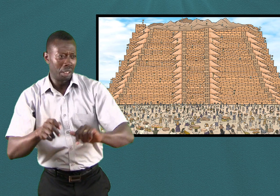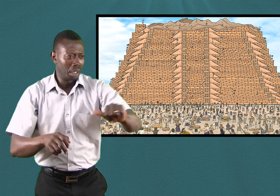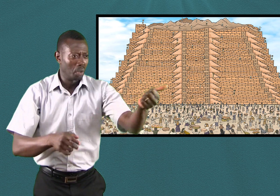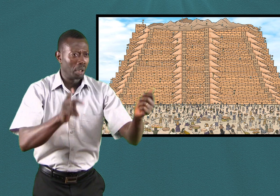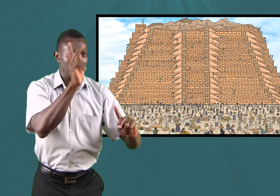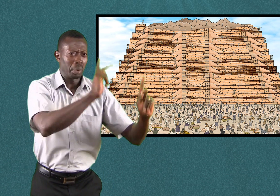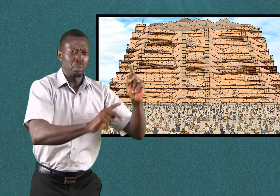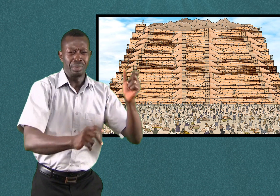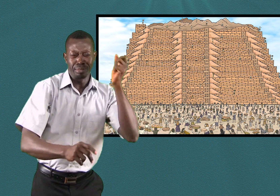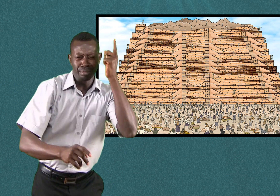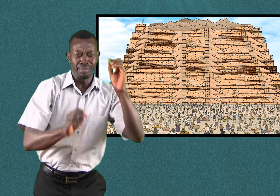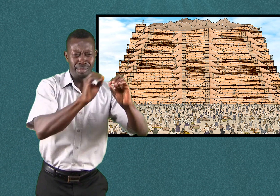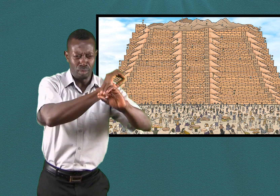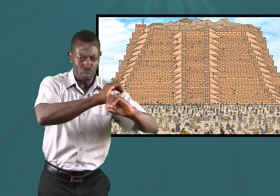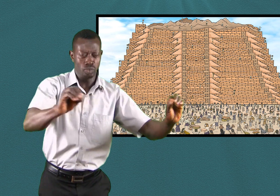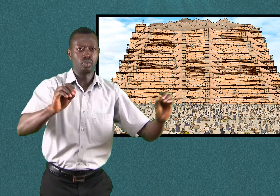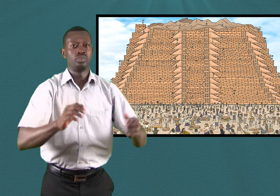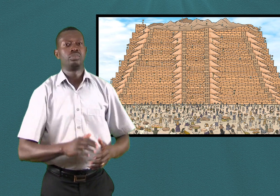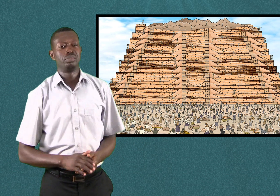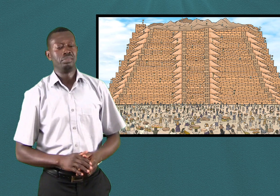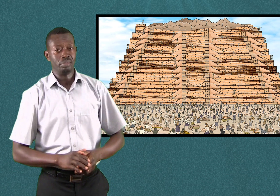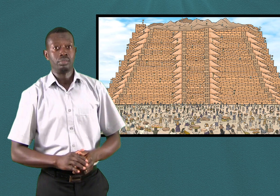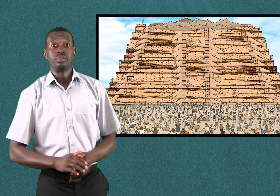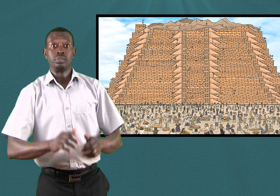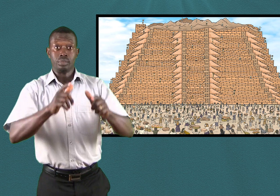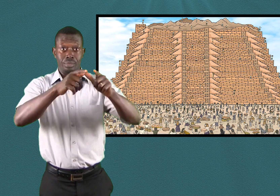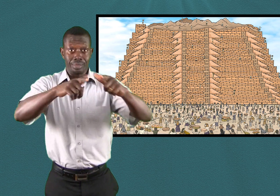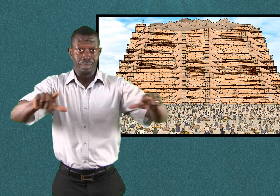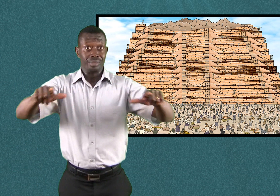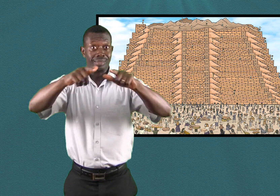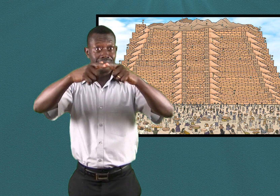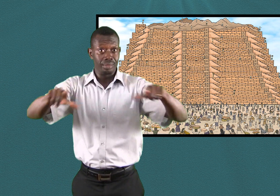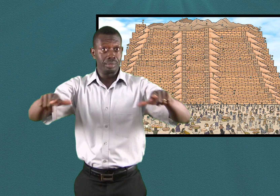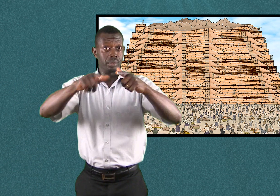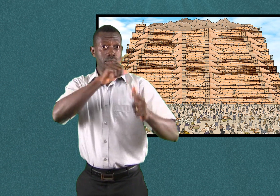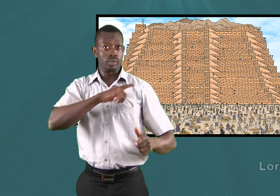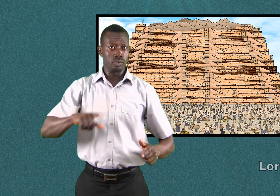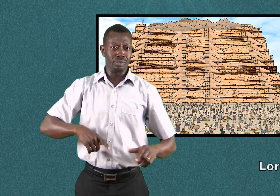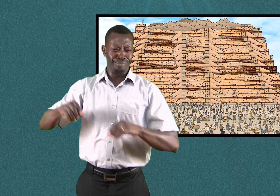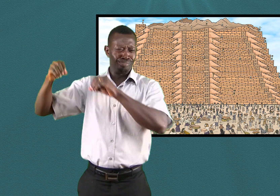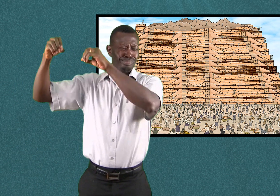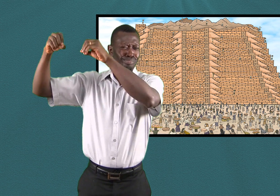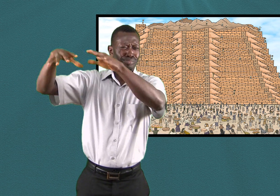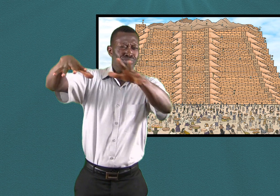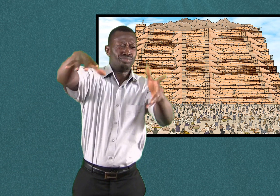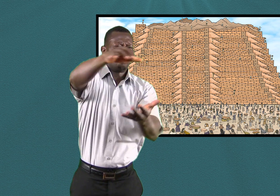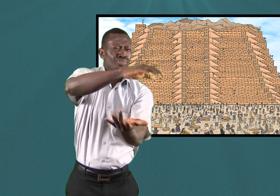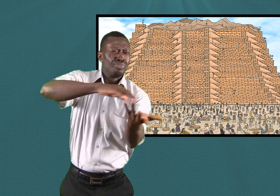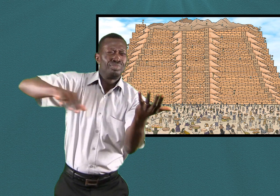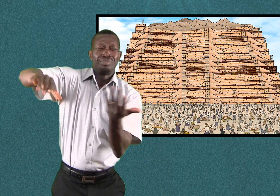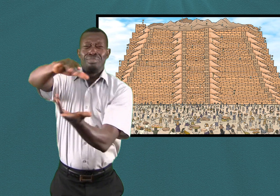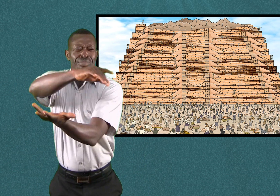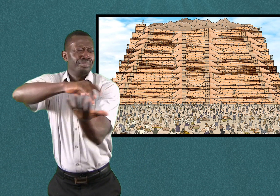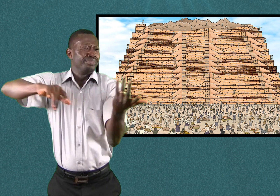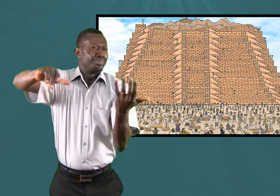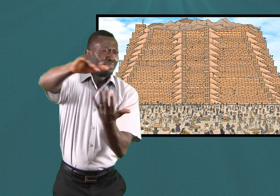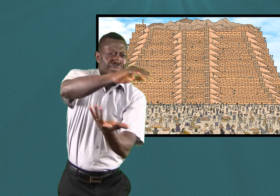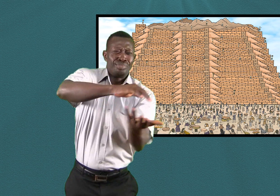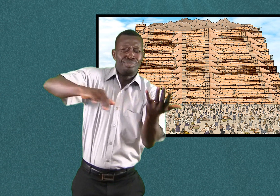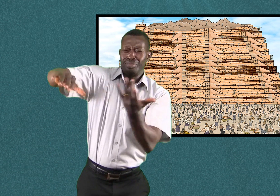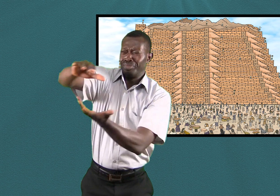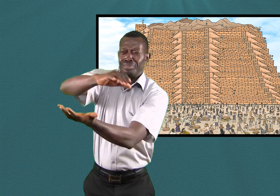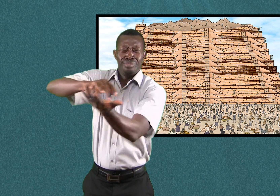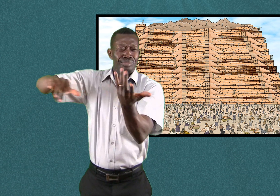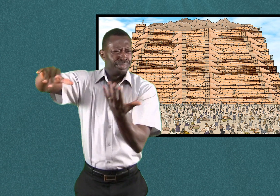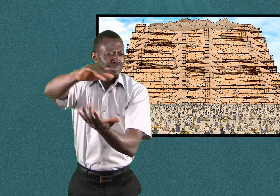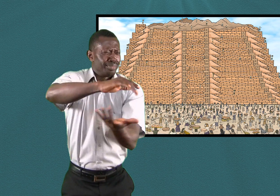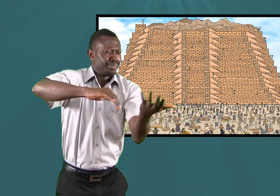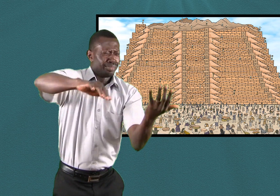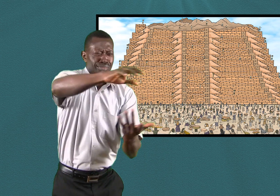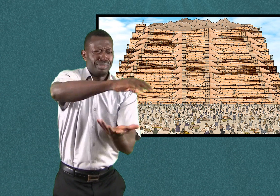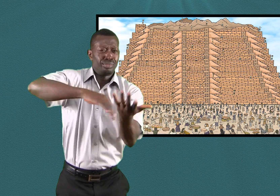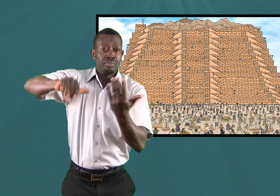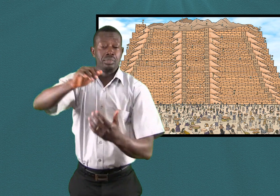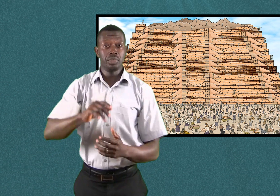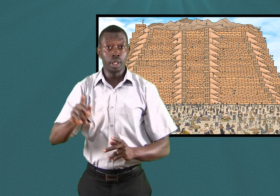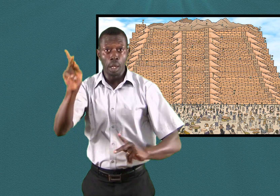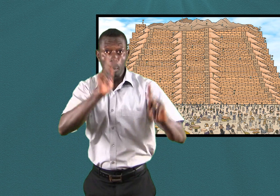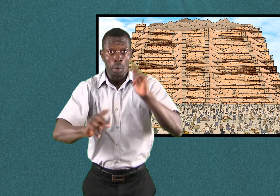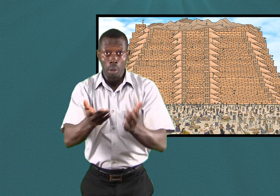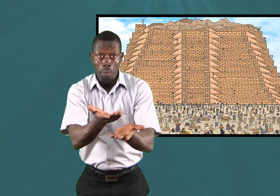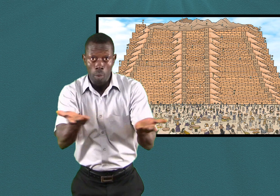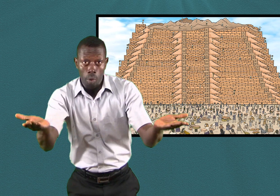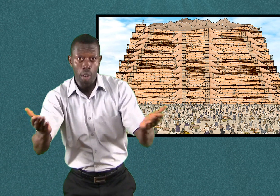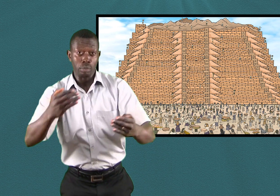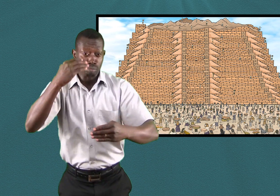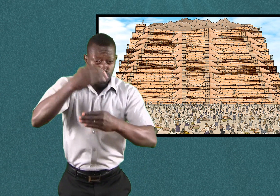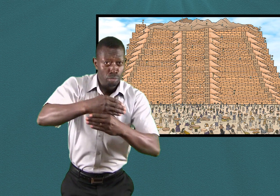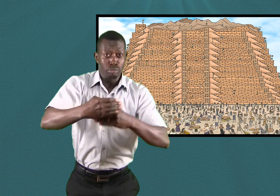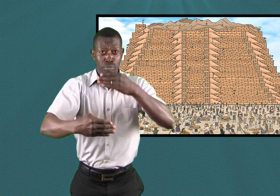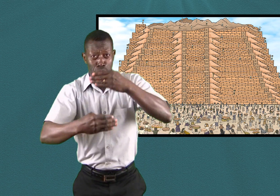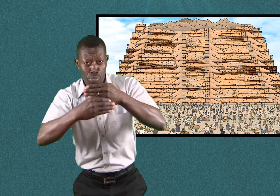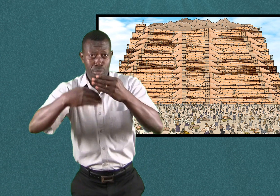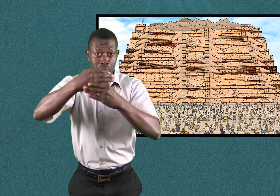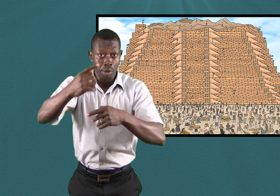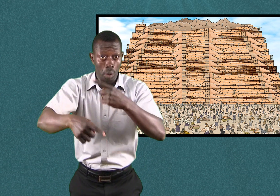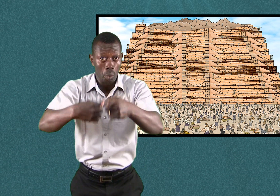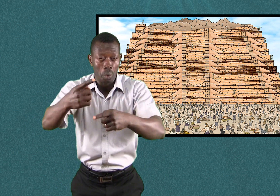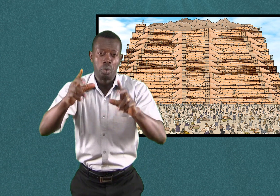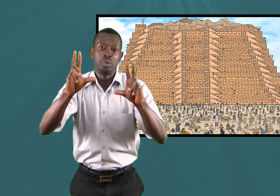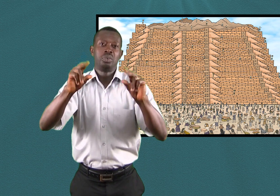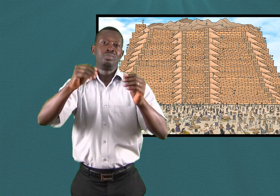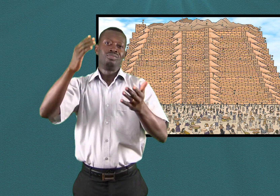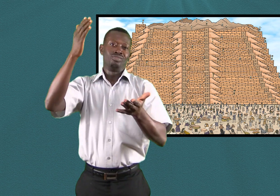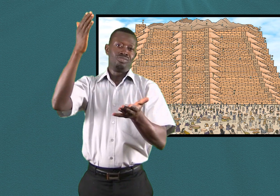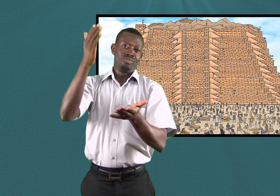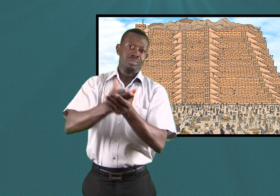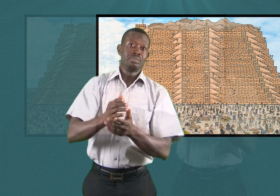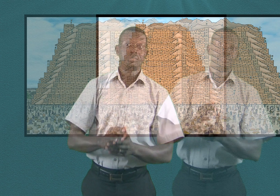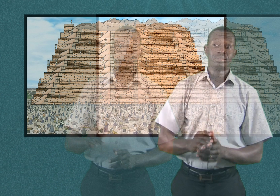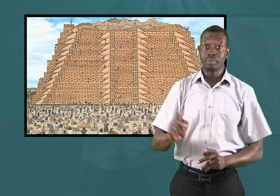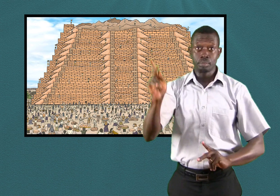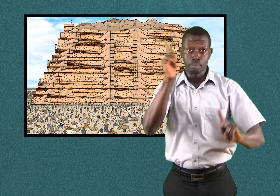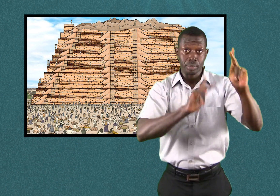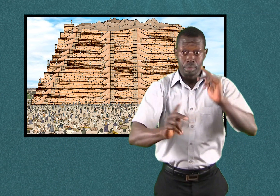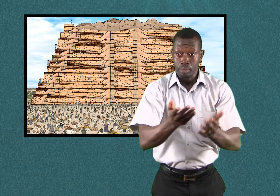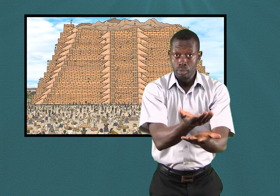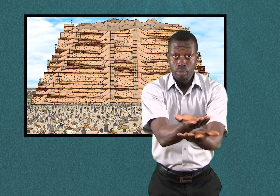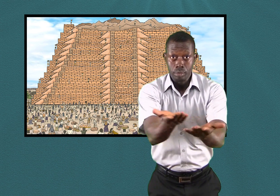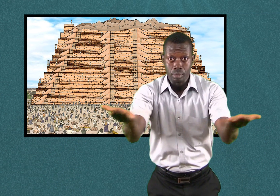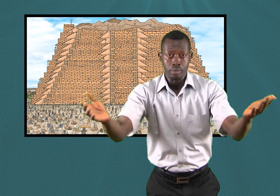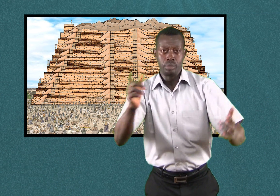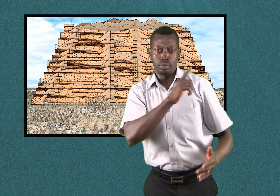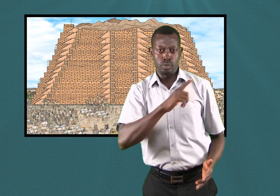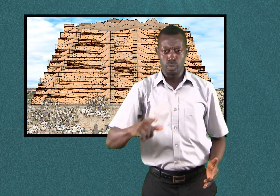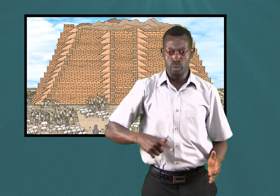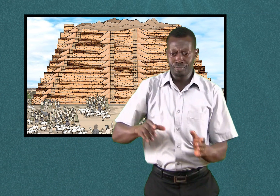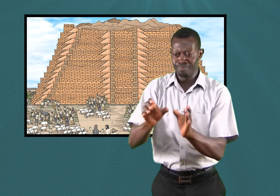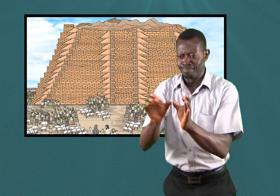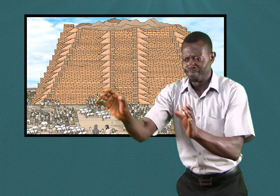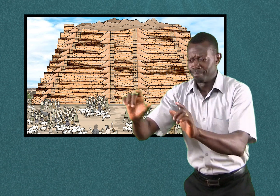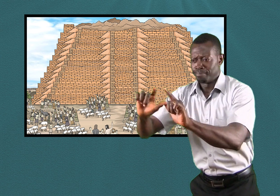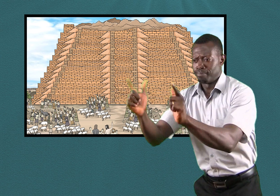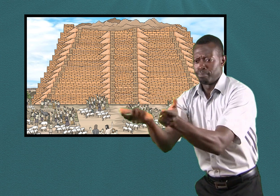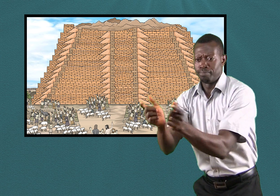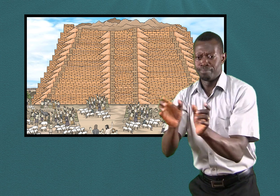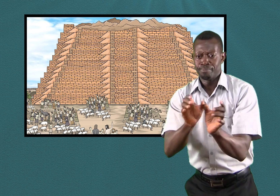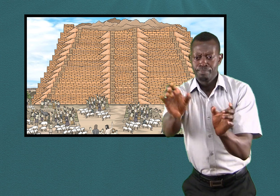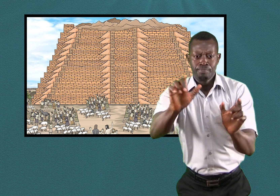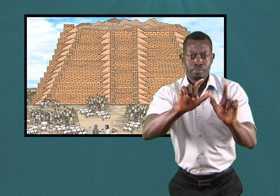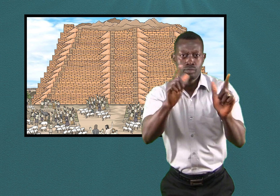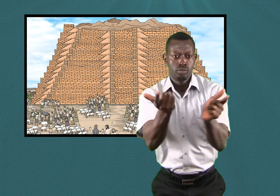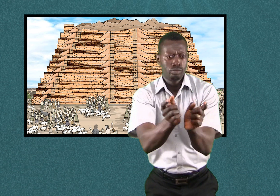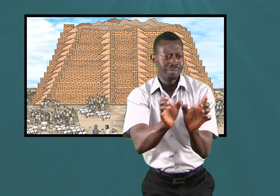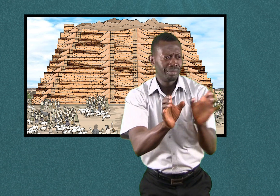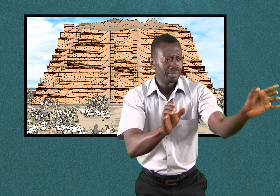So the LORD scattered them from there over the face of all the earth, and they stopped building the city.